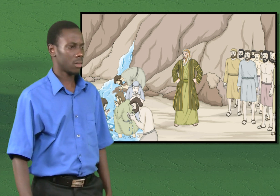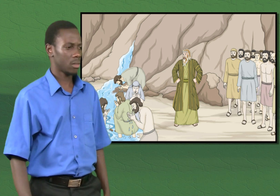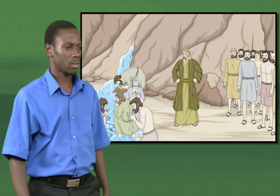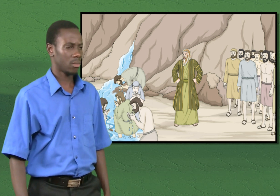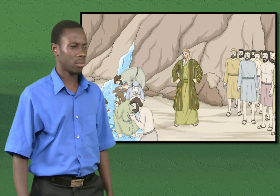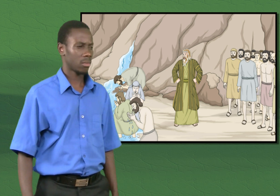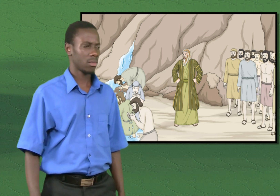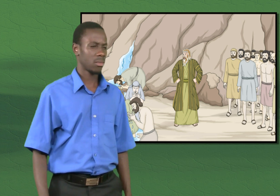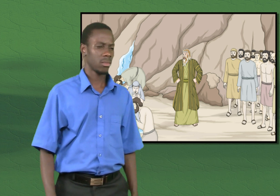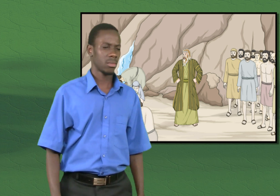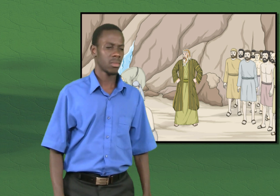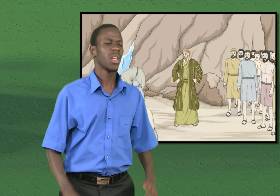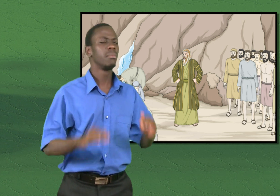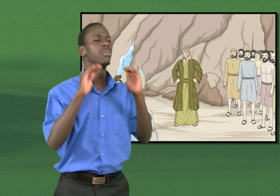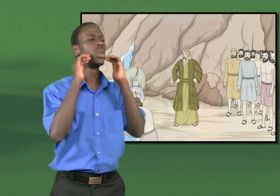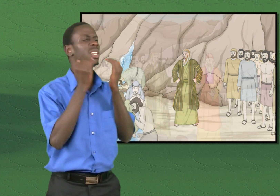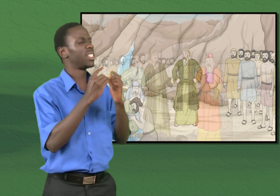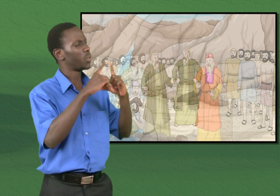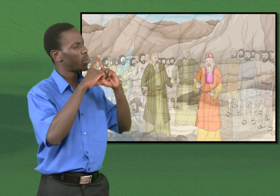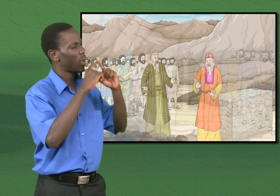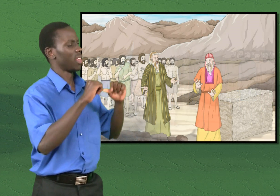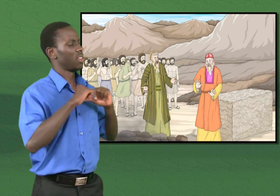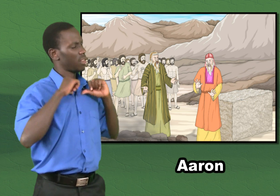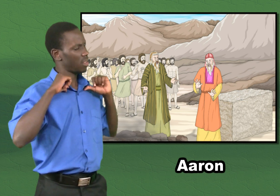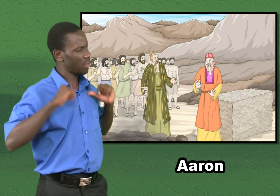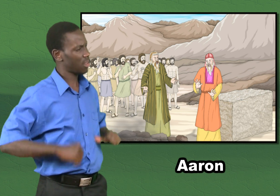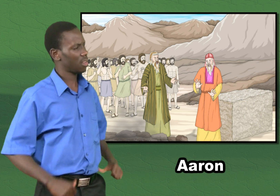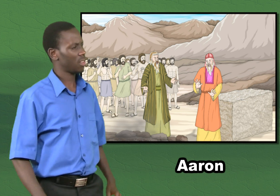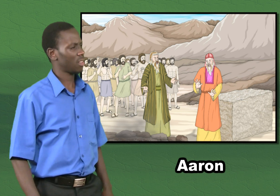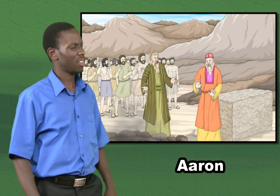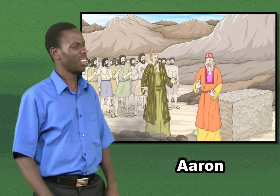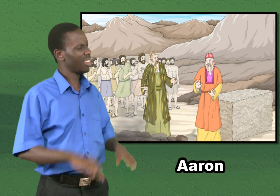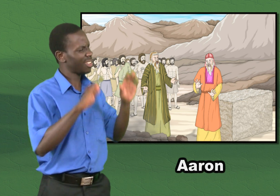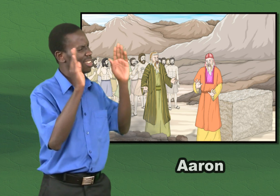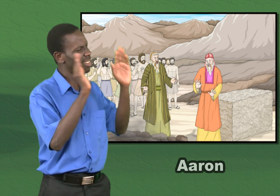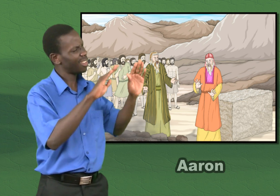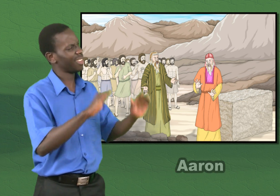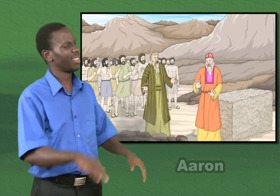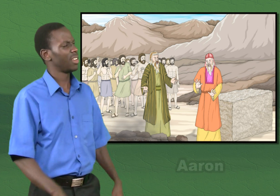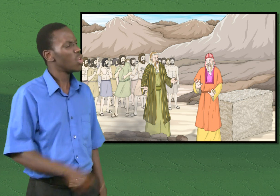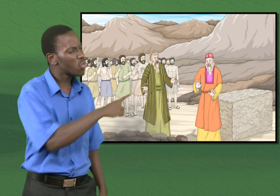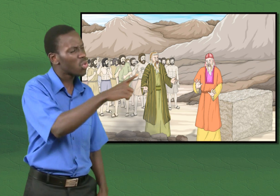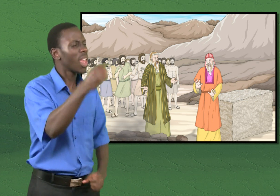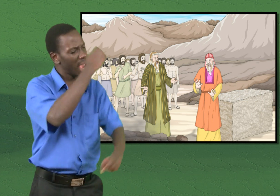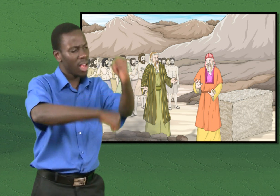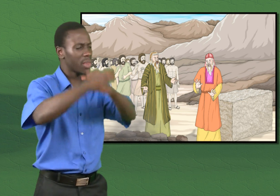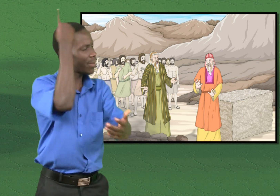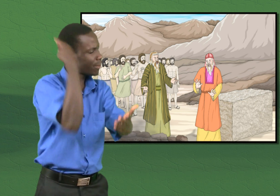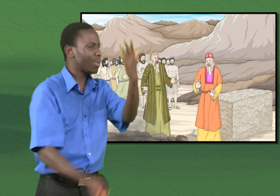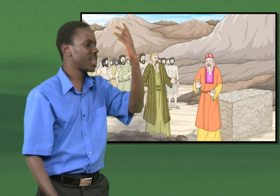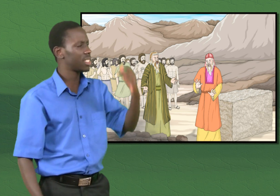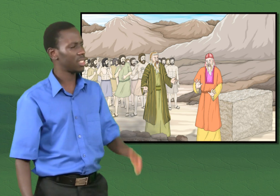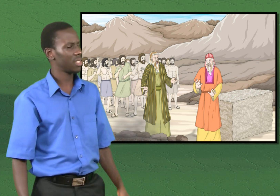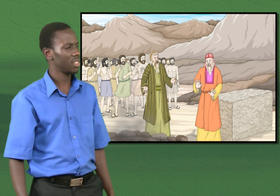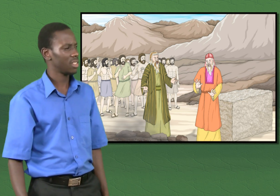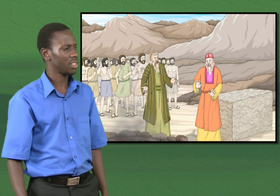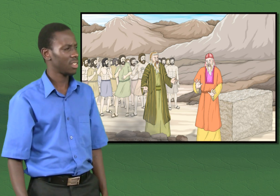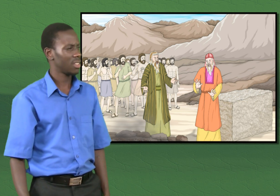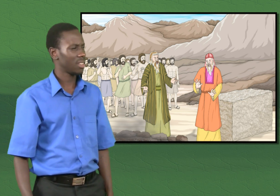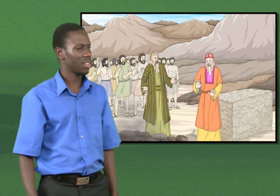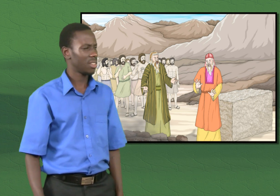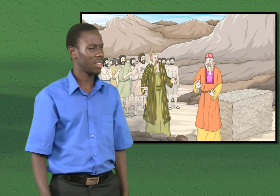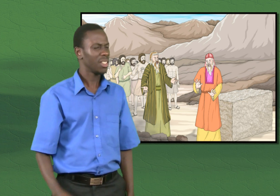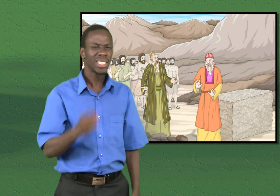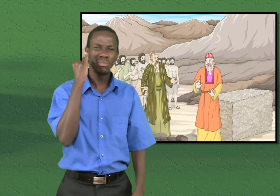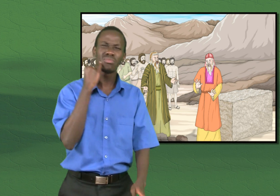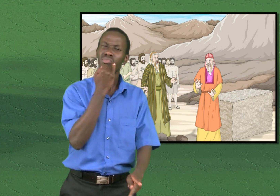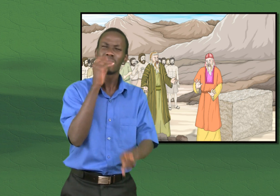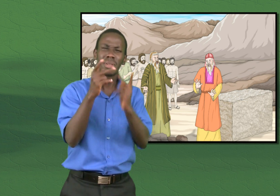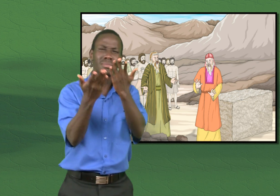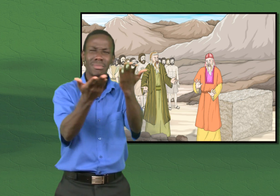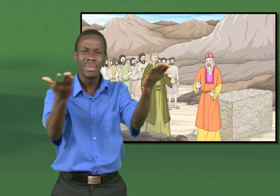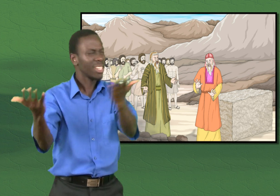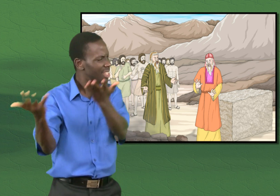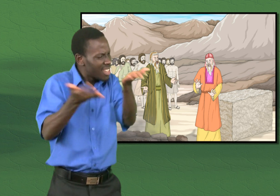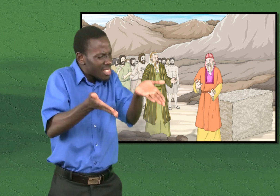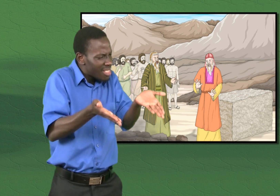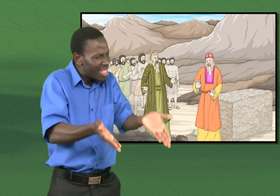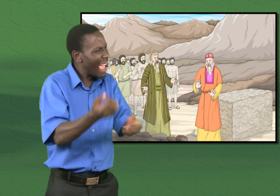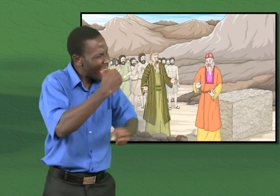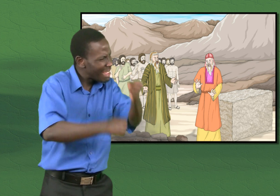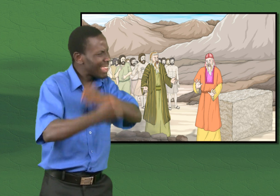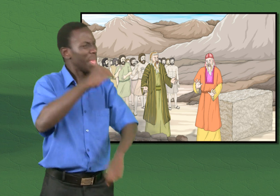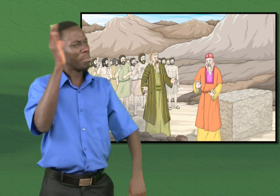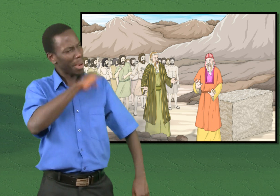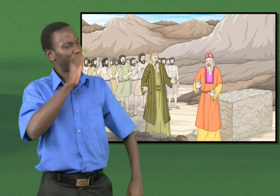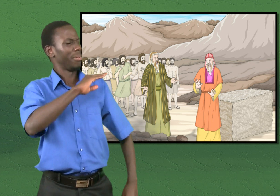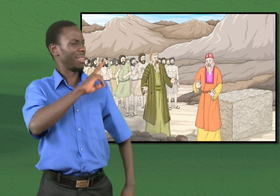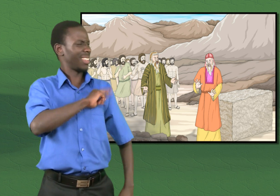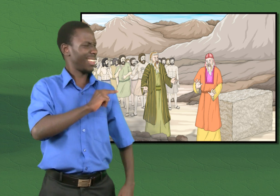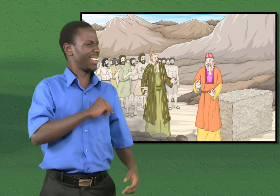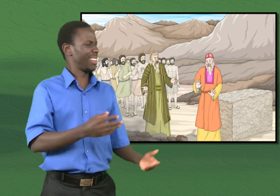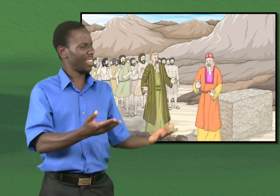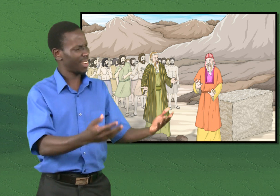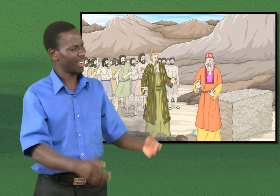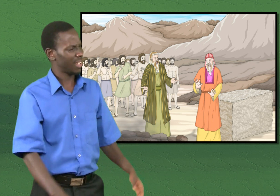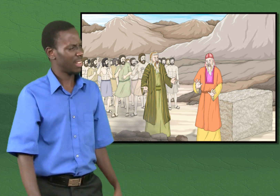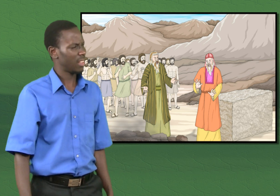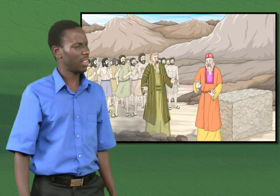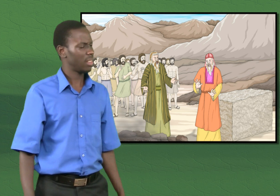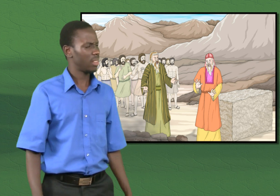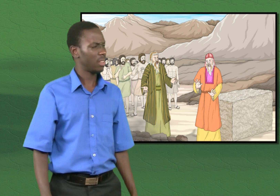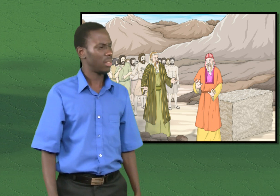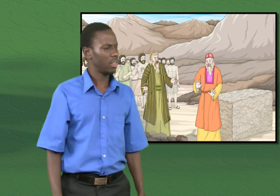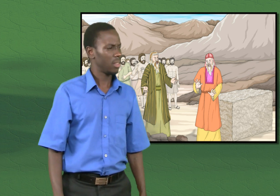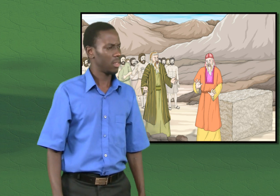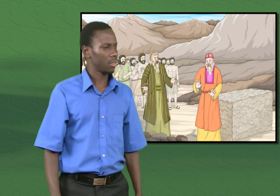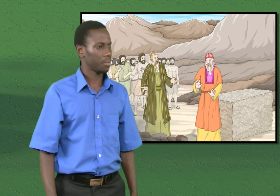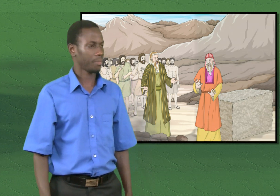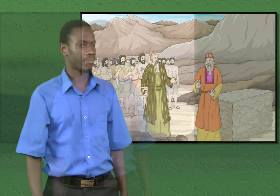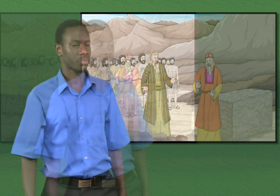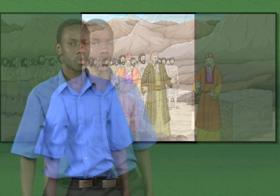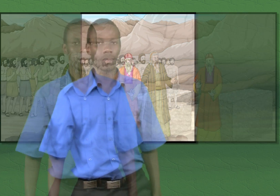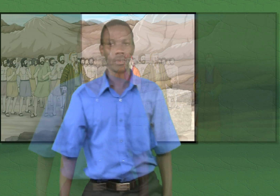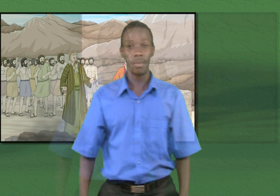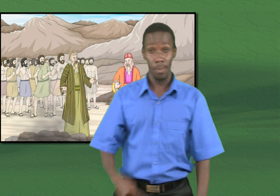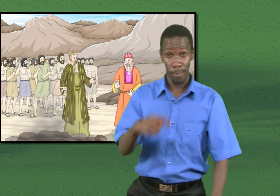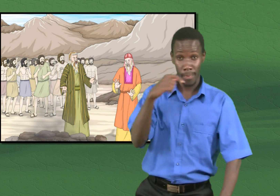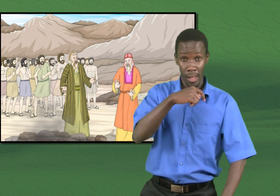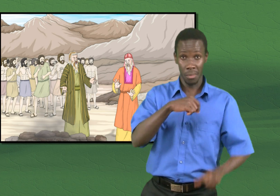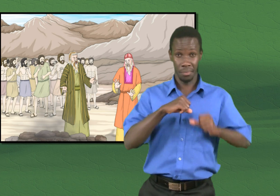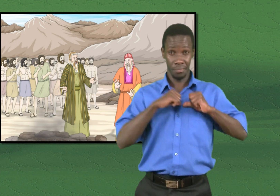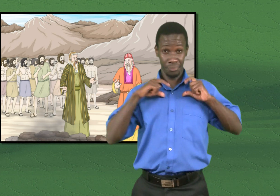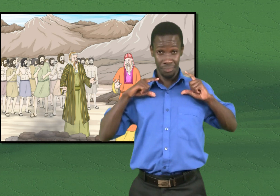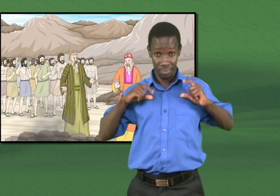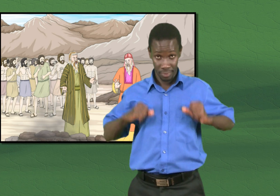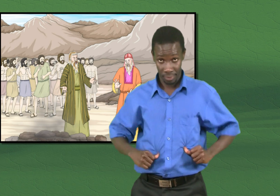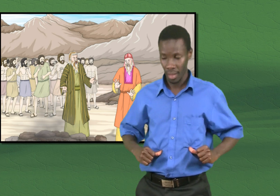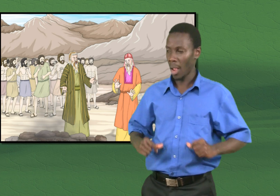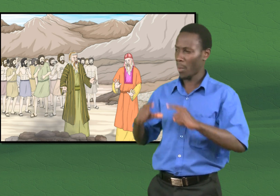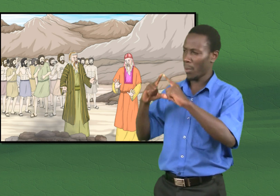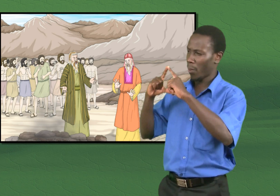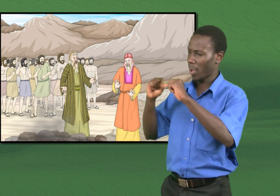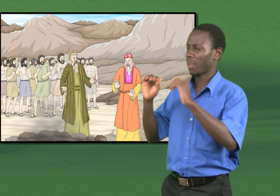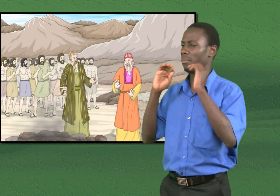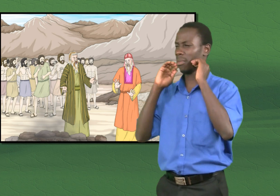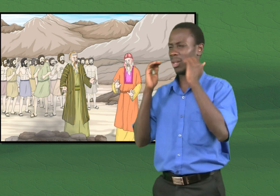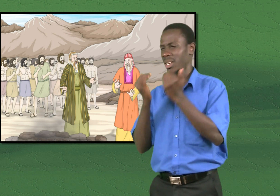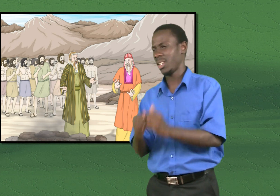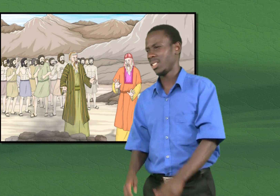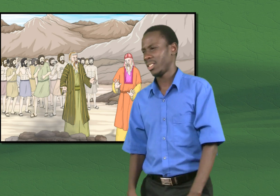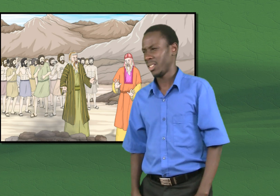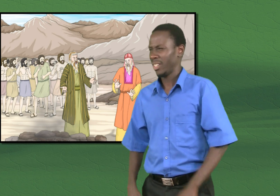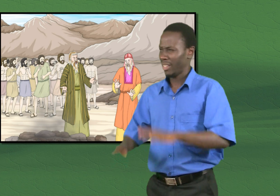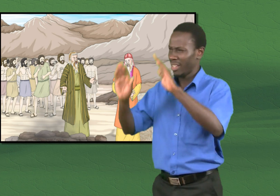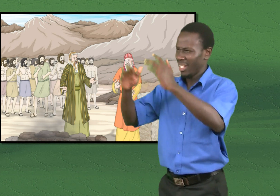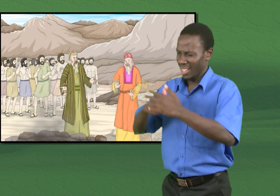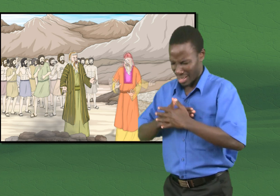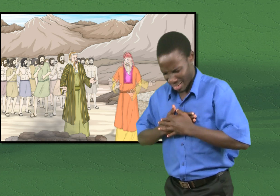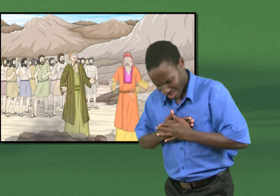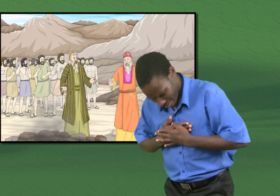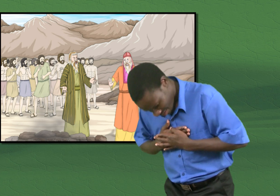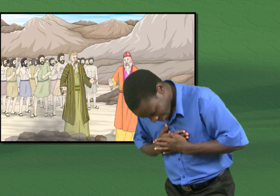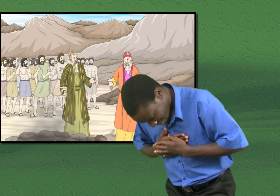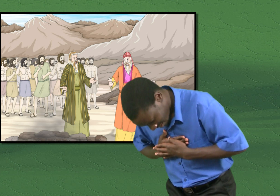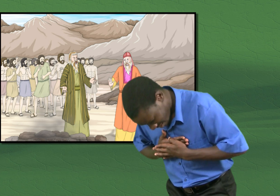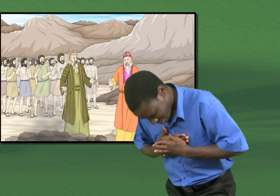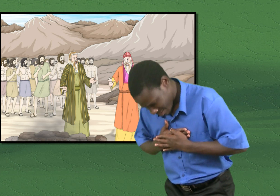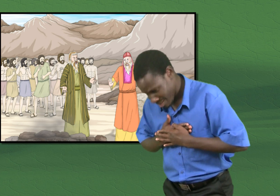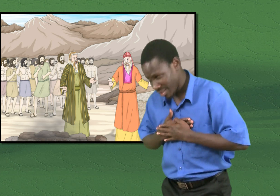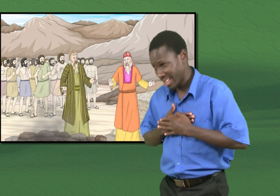“What did this people do to you,” Moses asked Aaron, “that you have led them into so great a sin?”